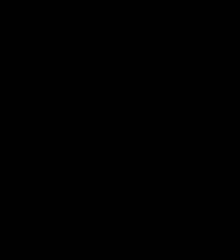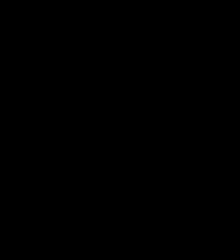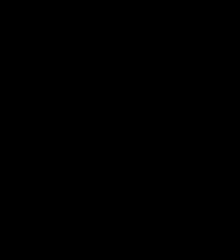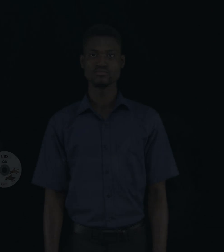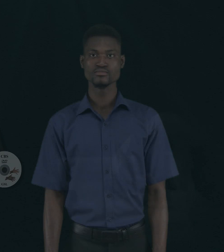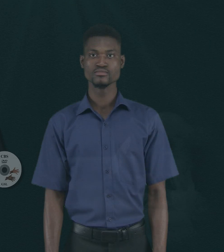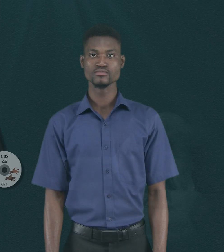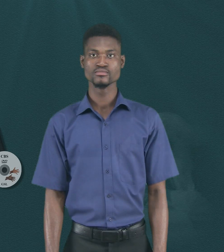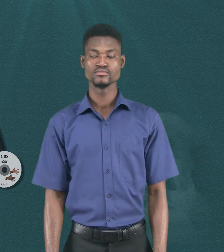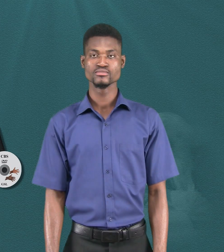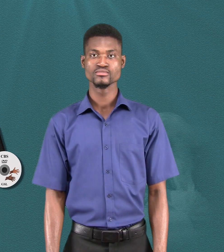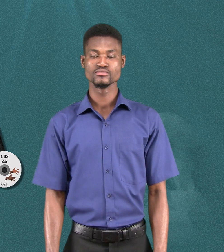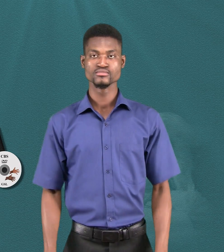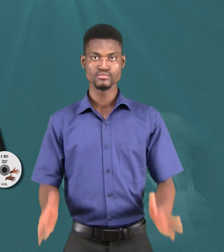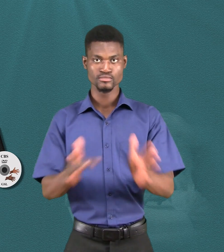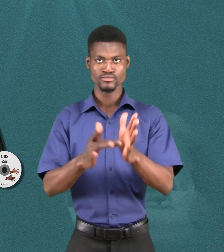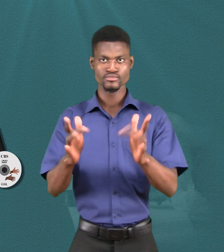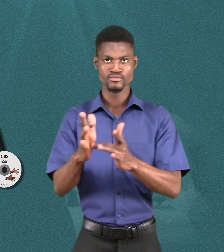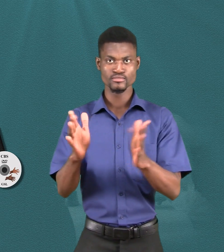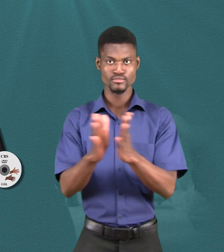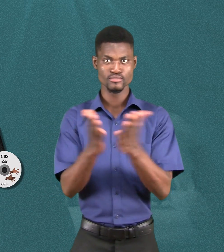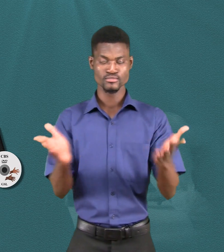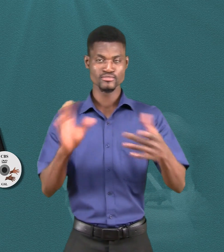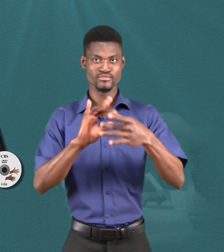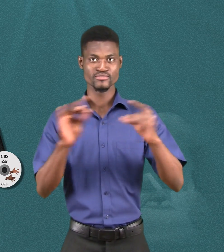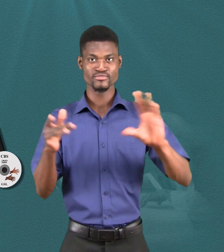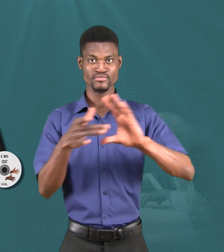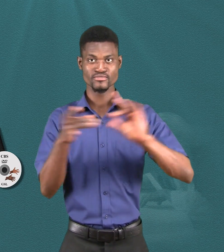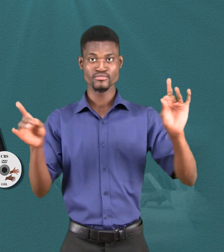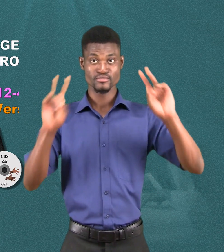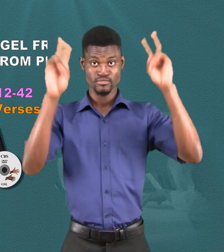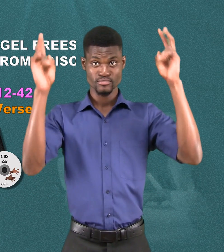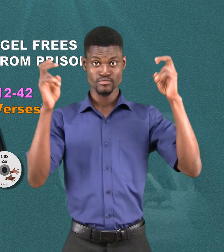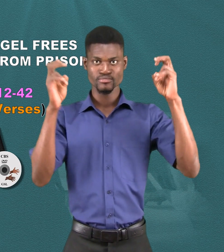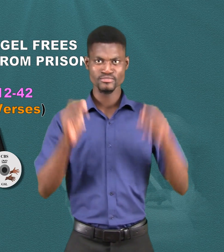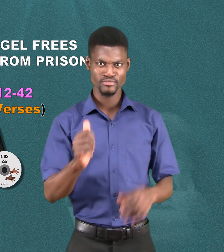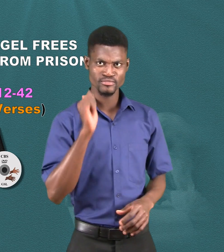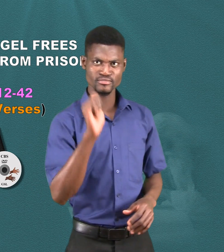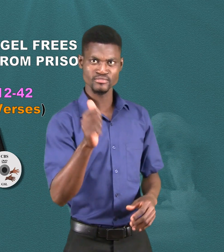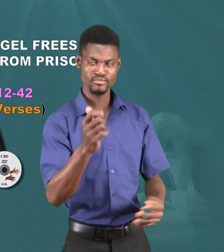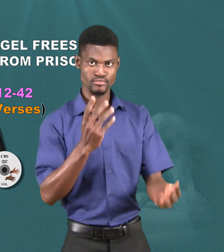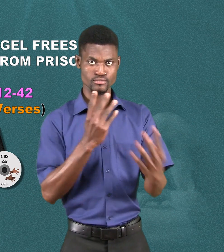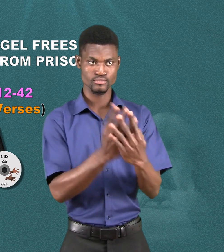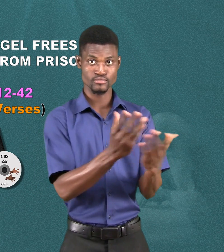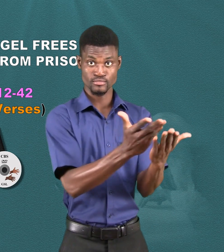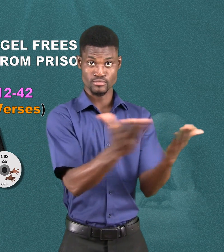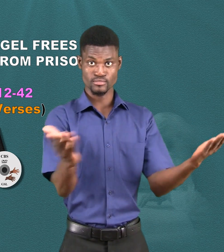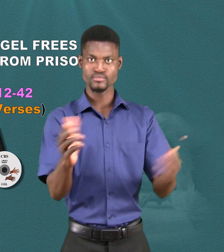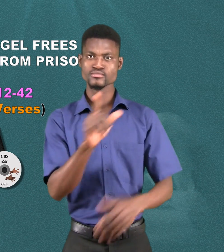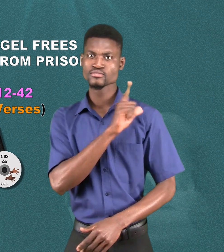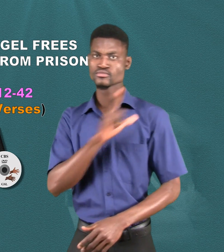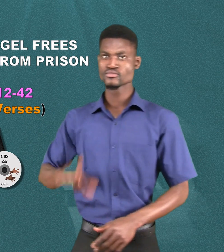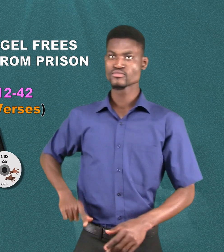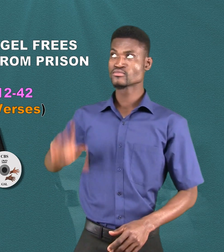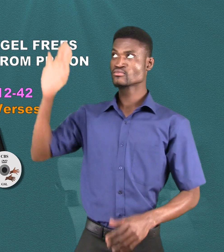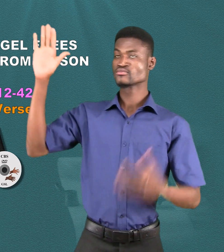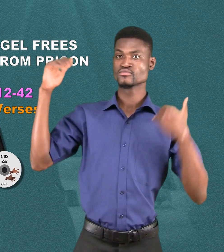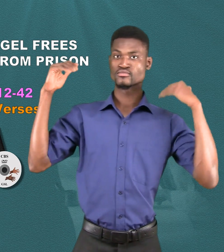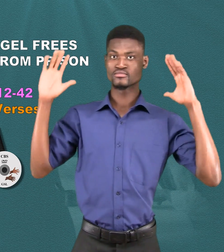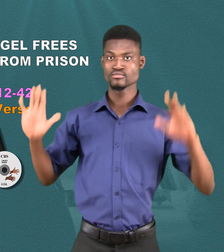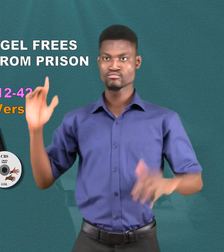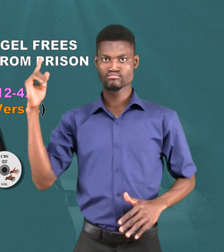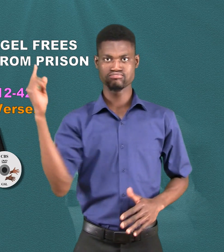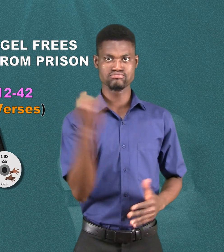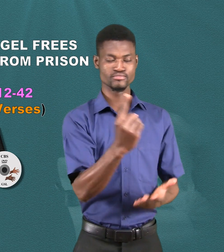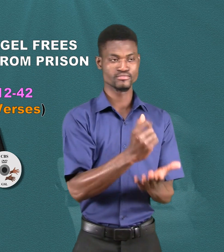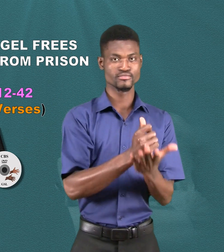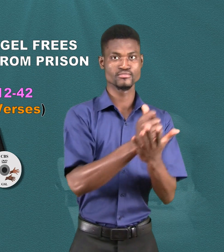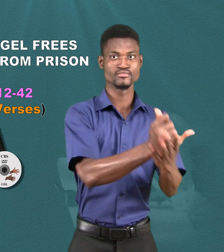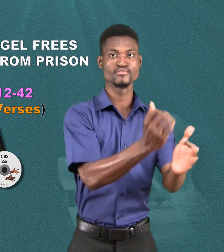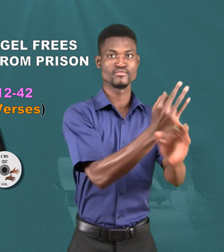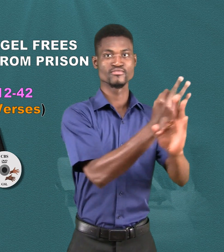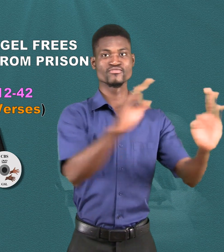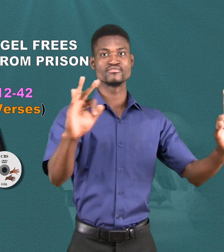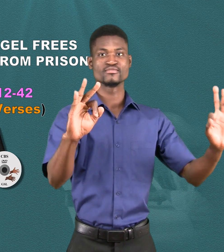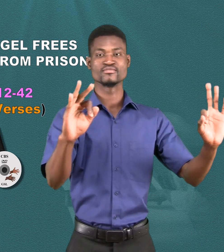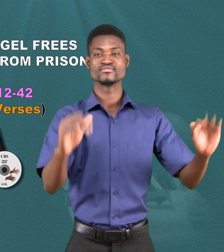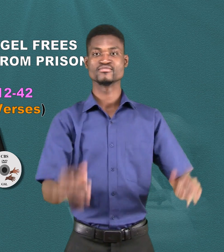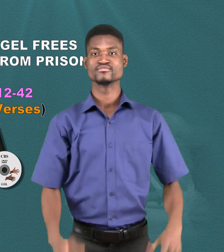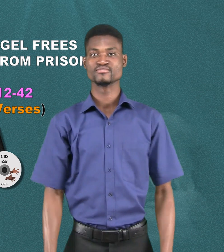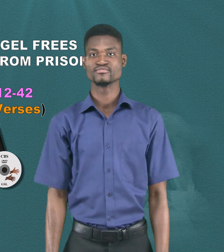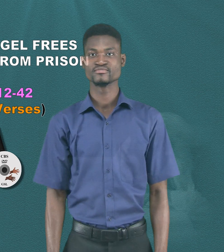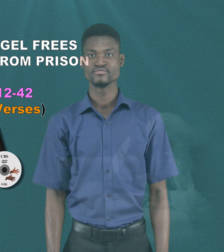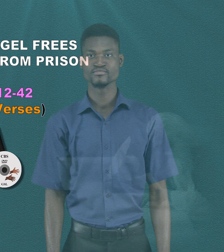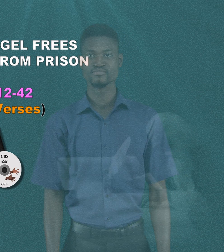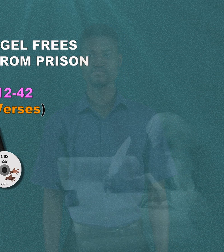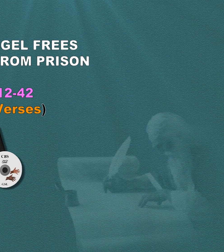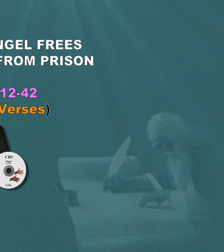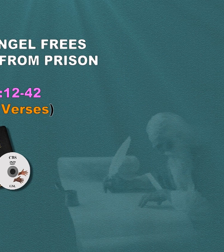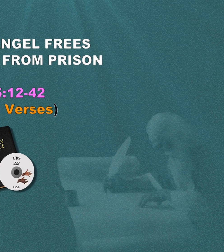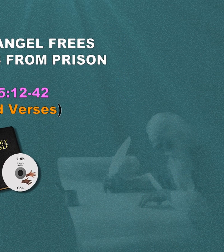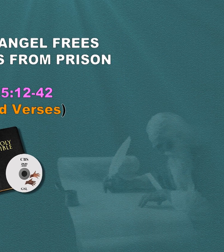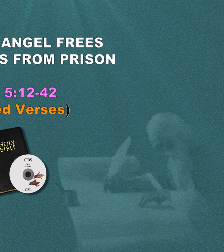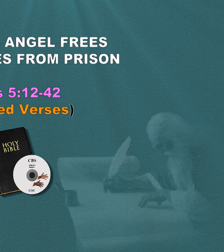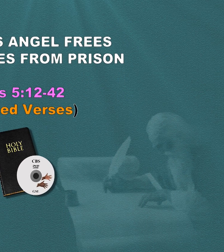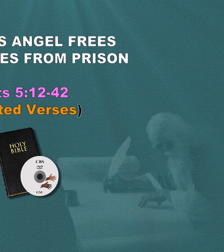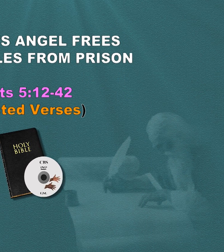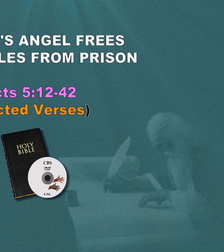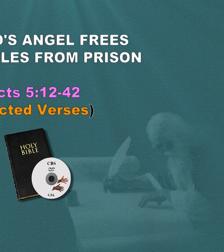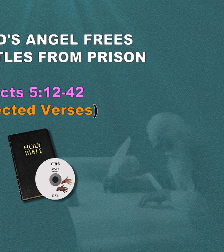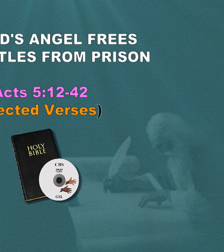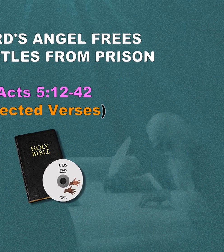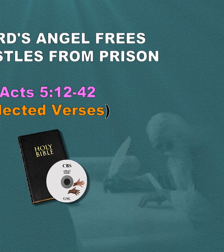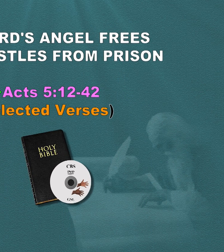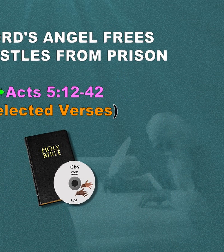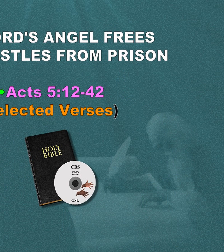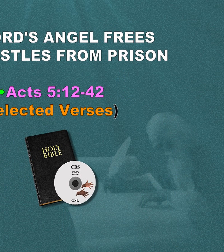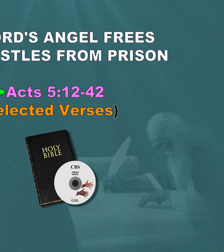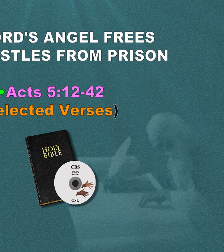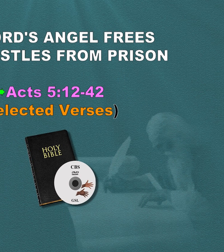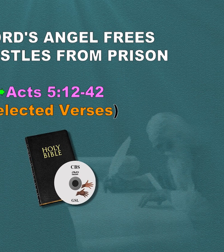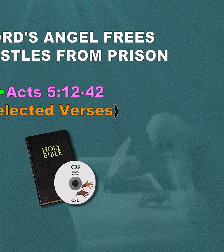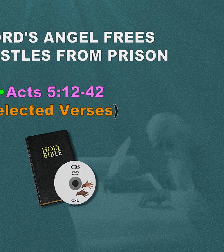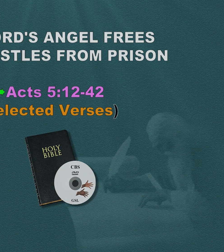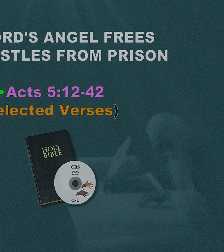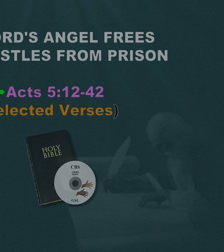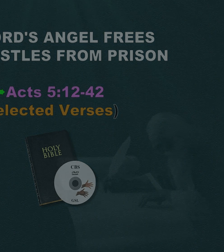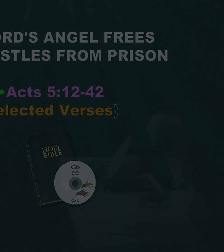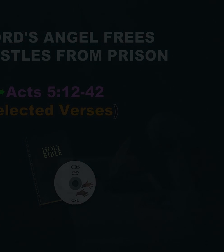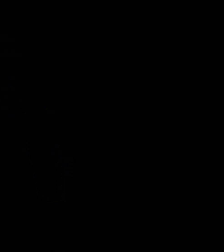The Lord's angel frees the apostles from prison